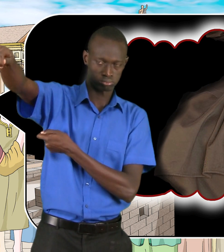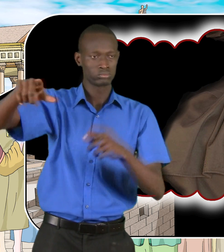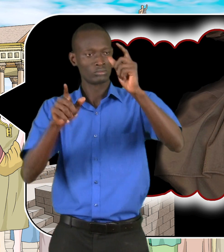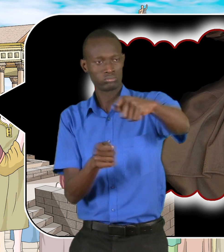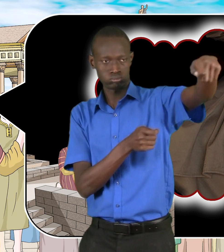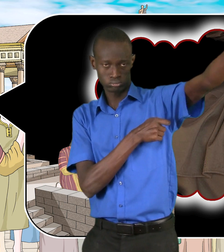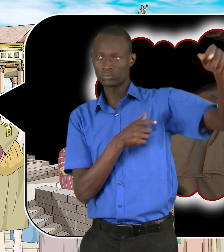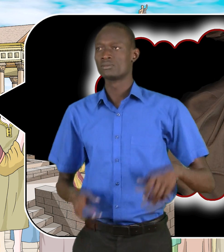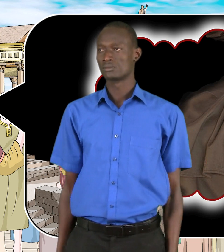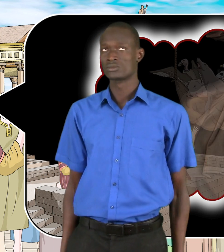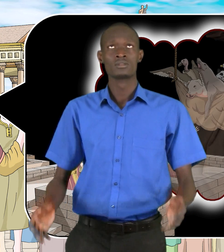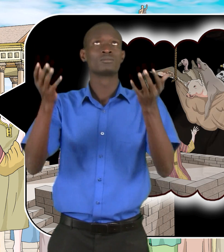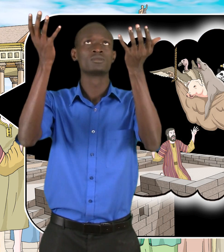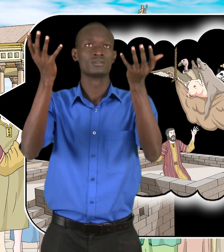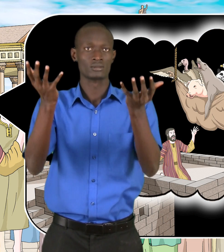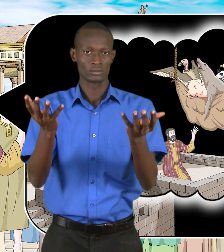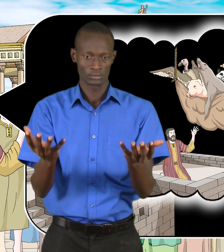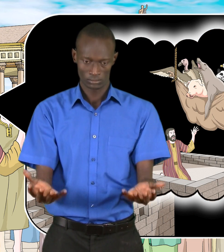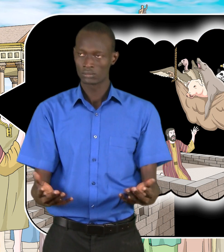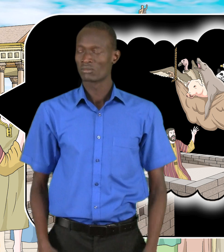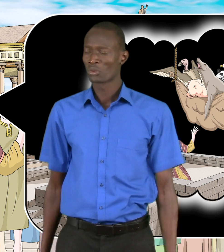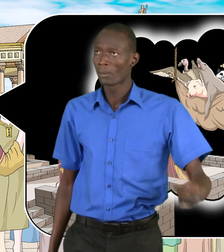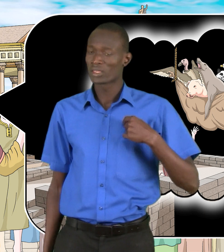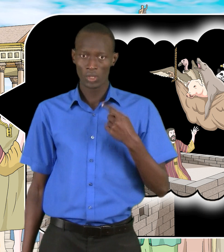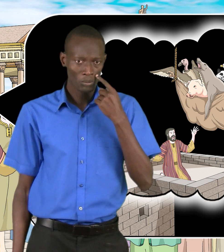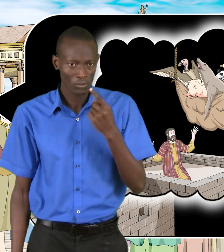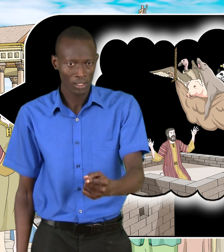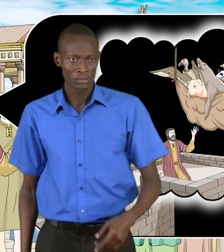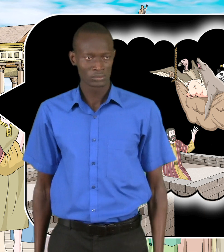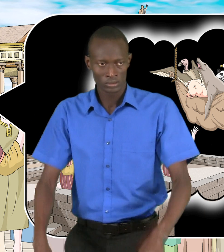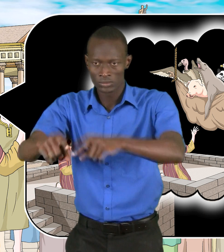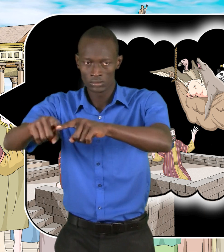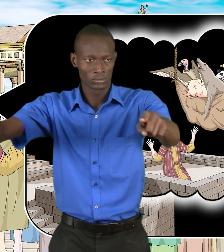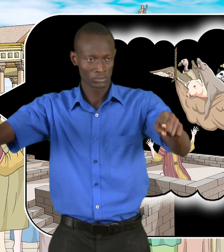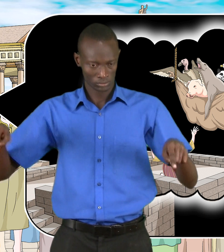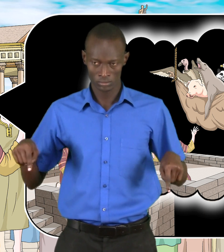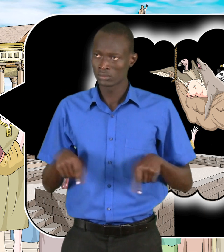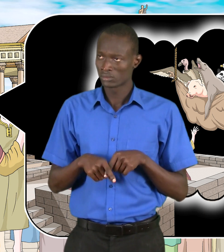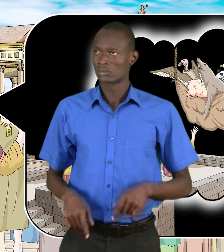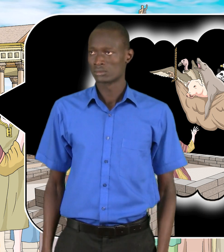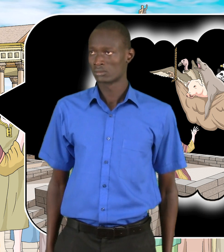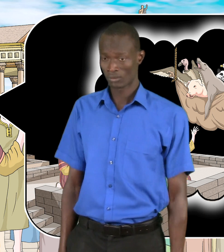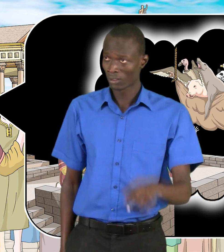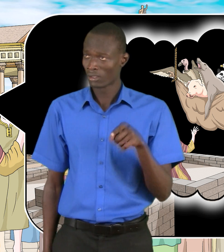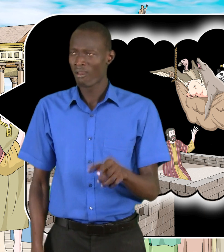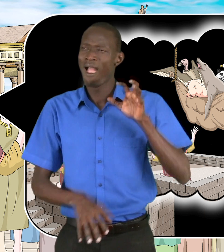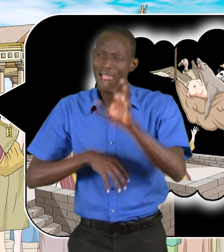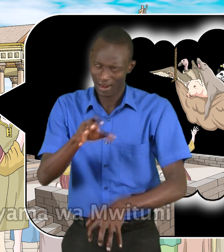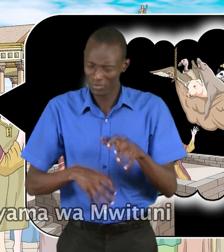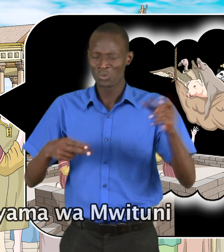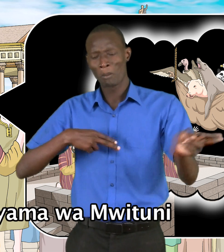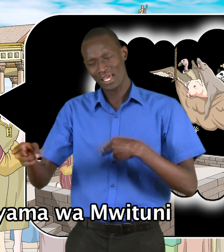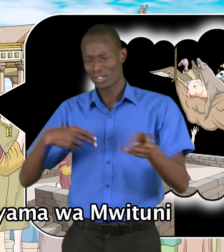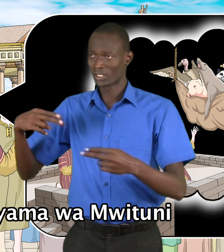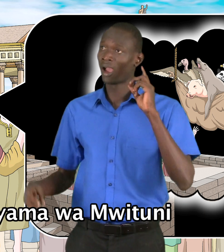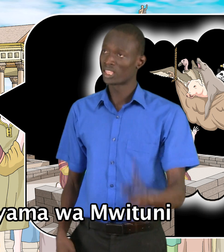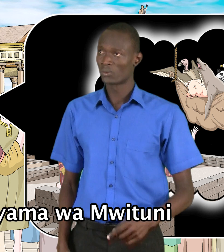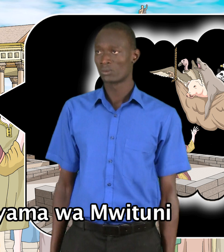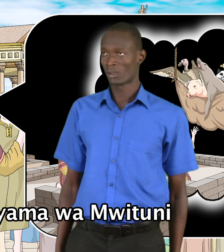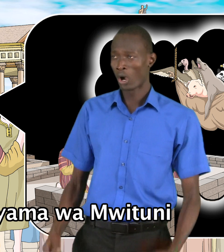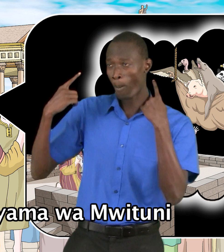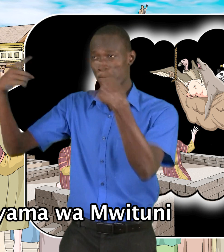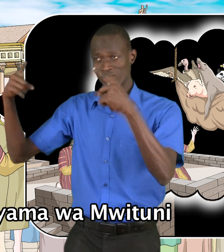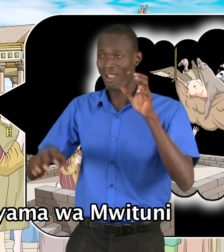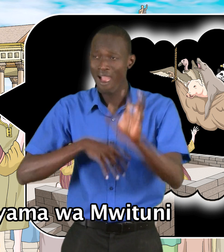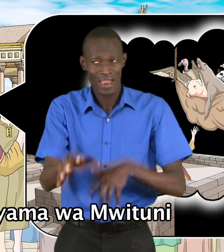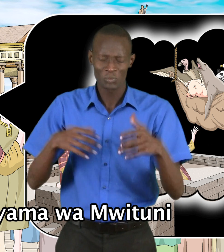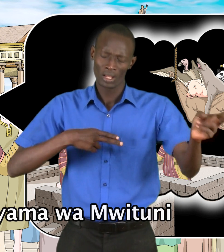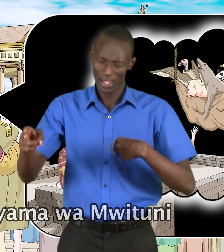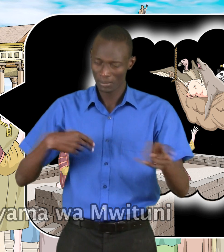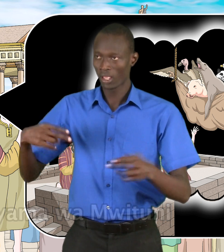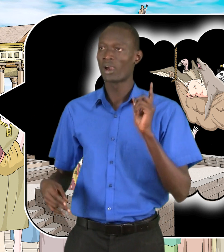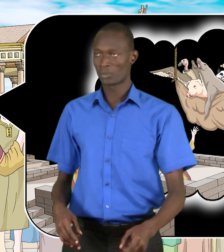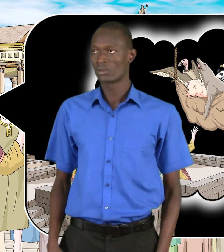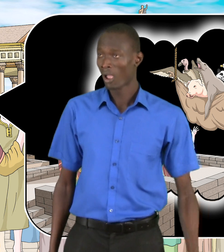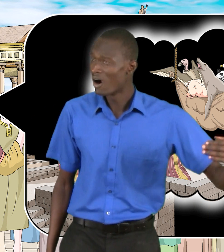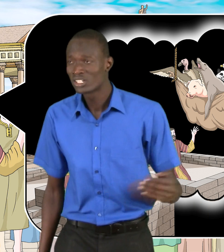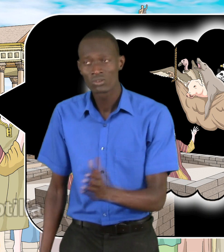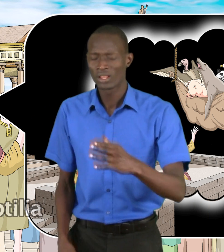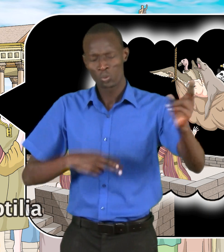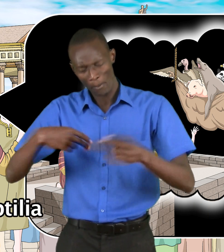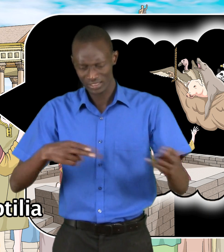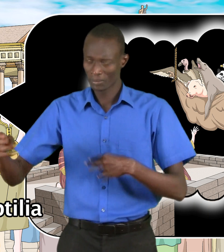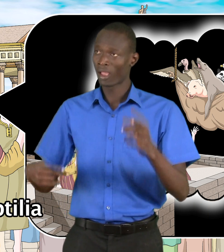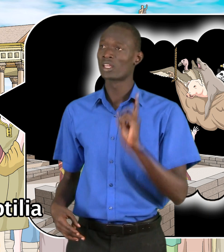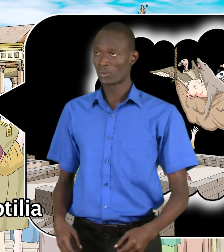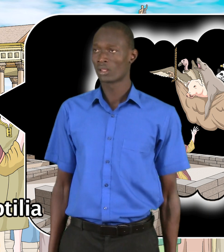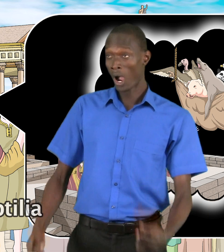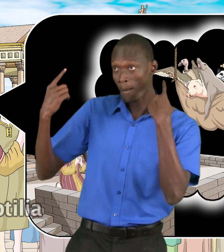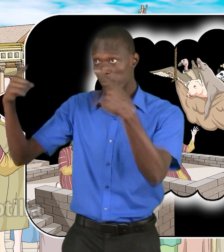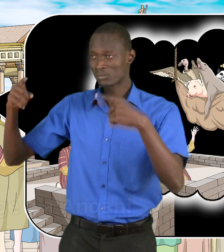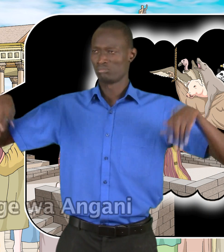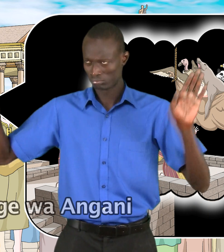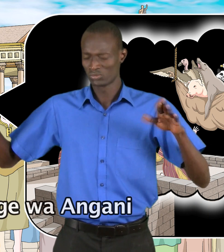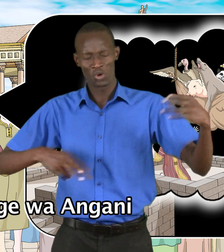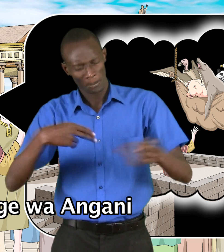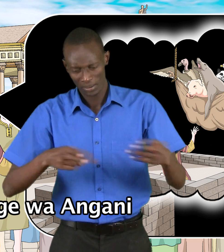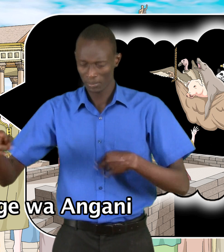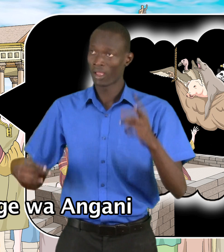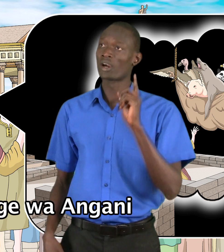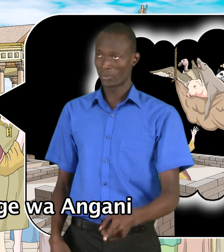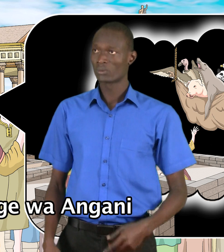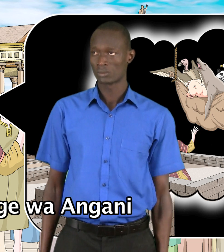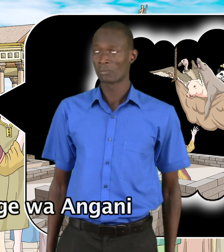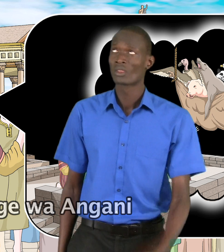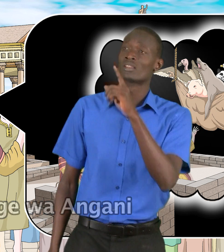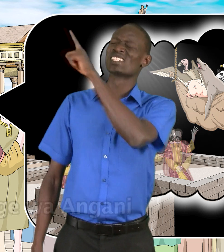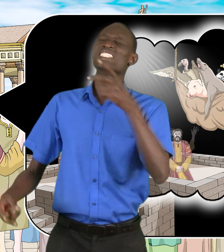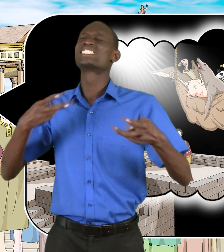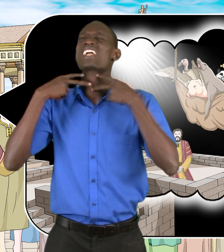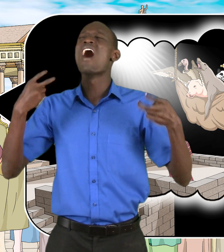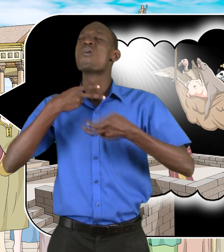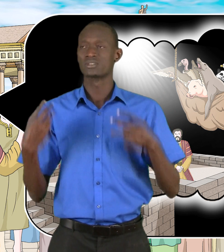I looked at it closely and saw four-footed animals of the earth, wild beasts, reptiles, and birds of the air.